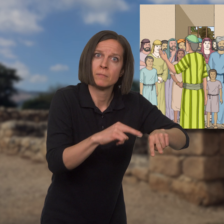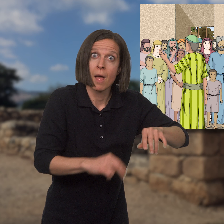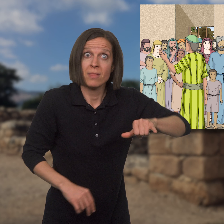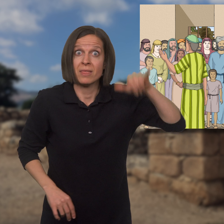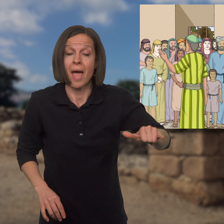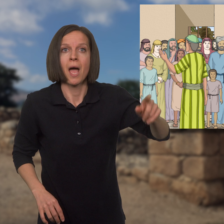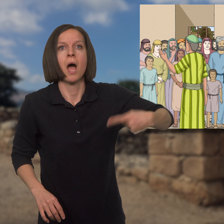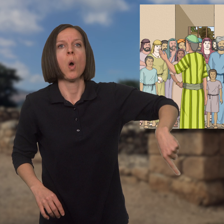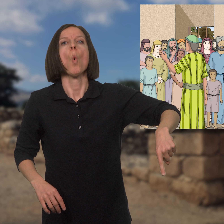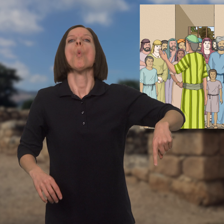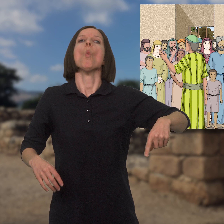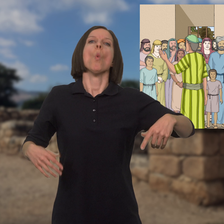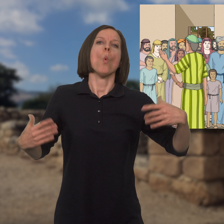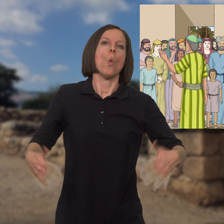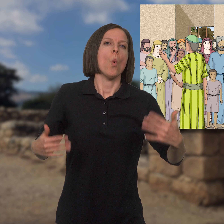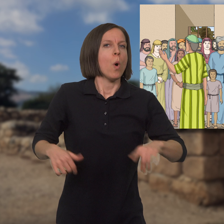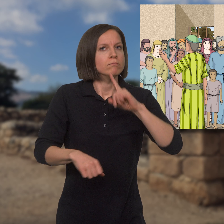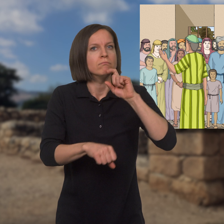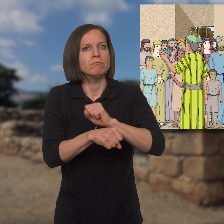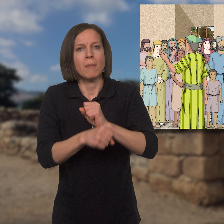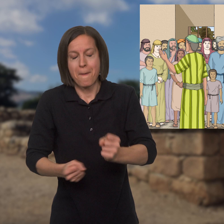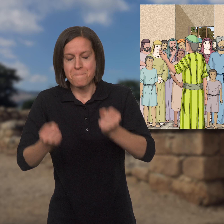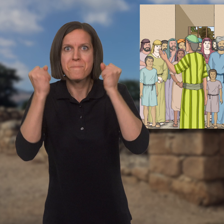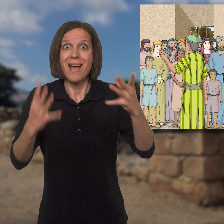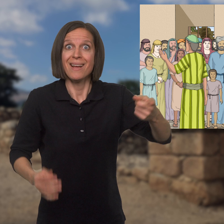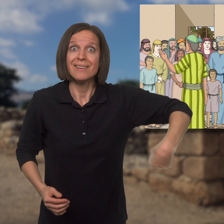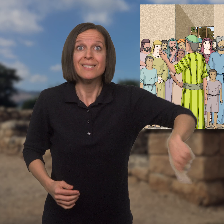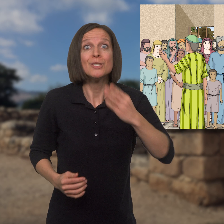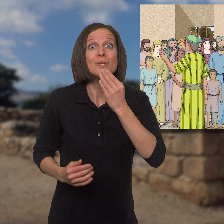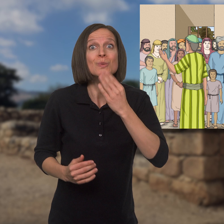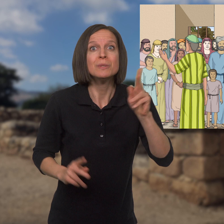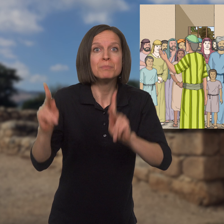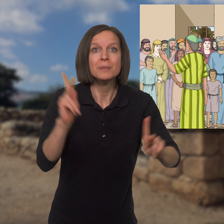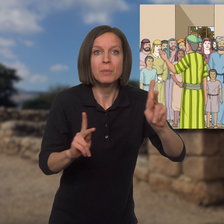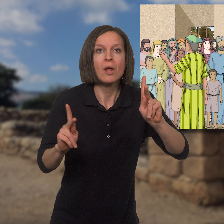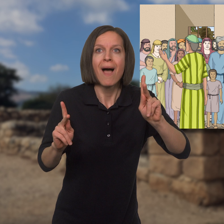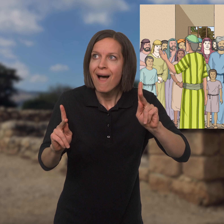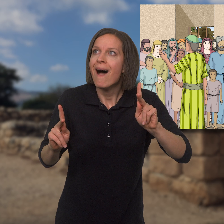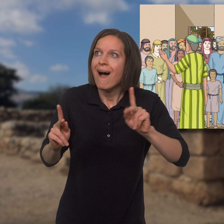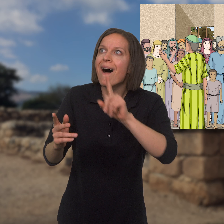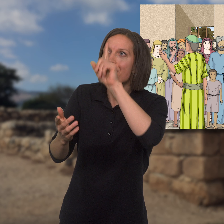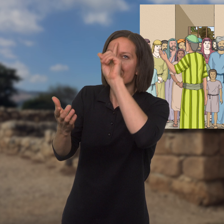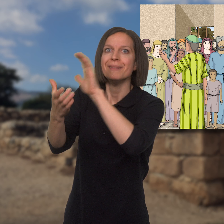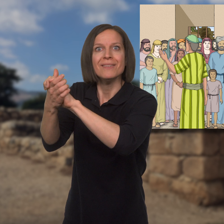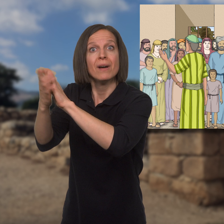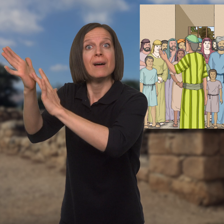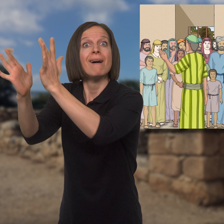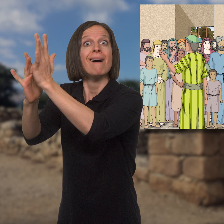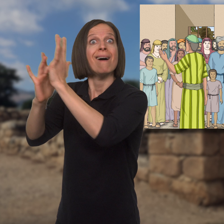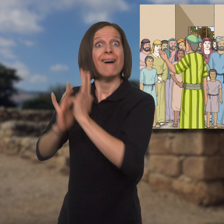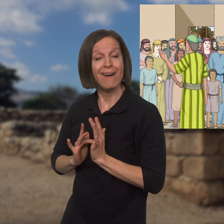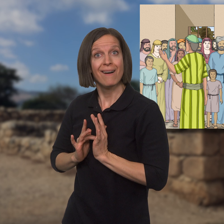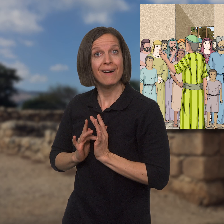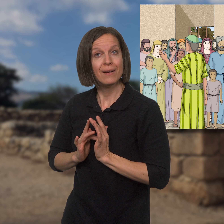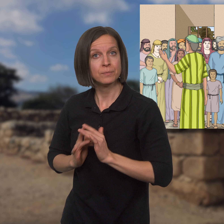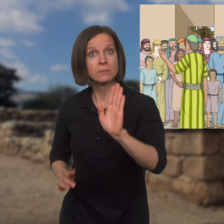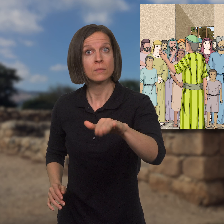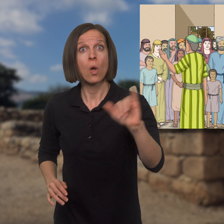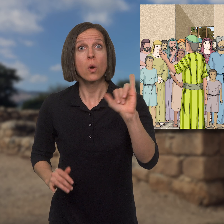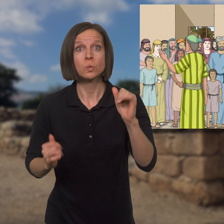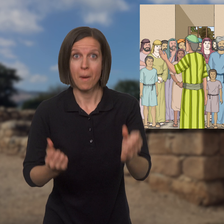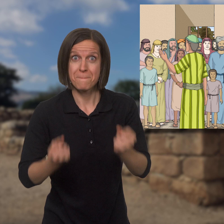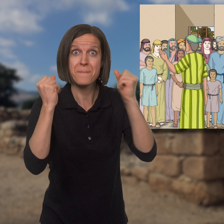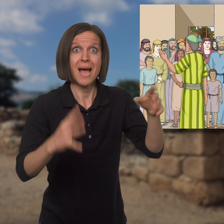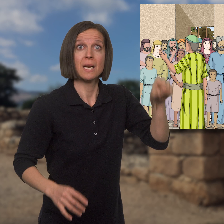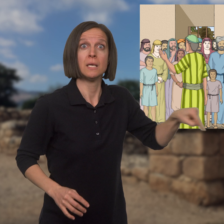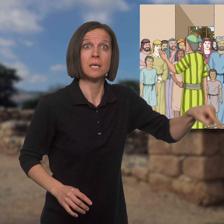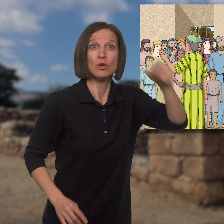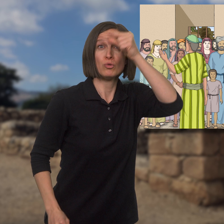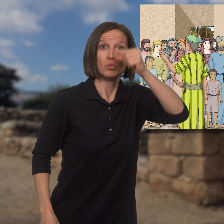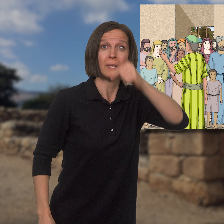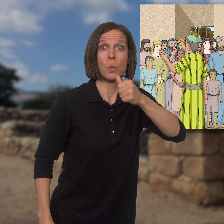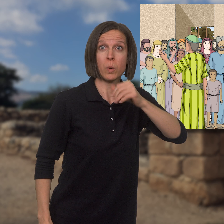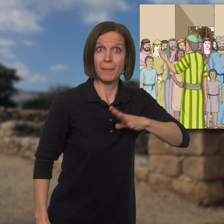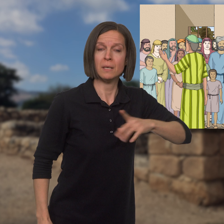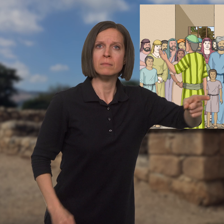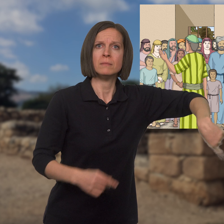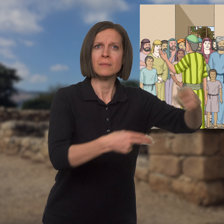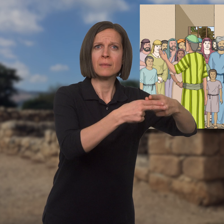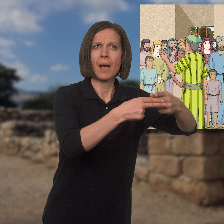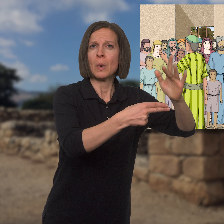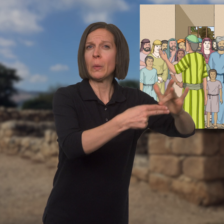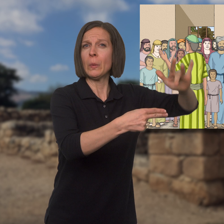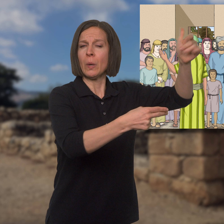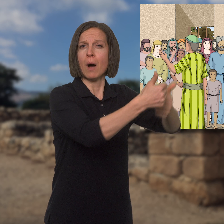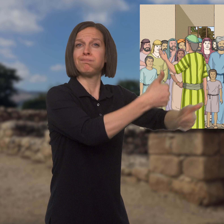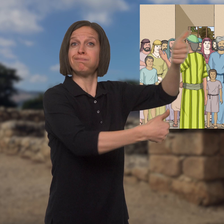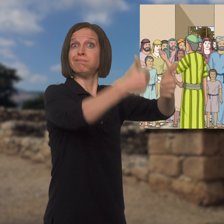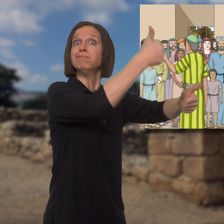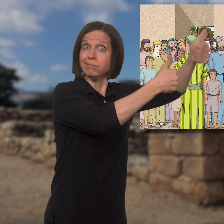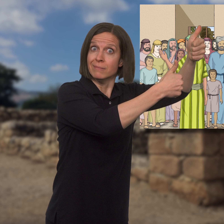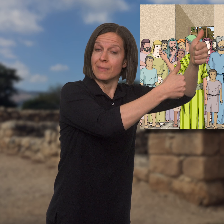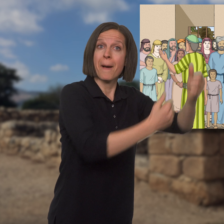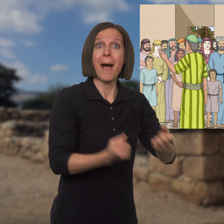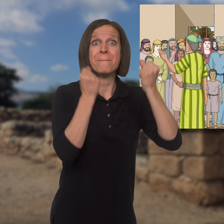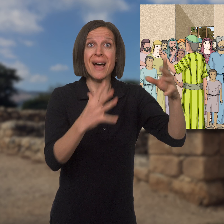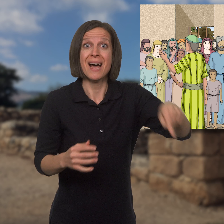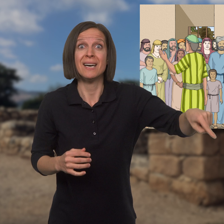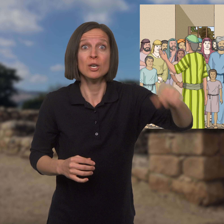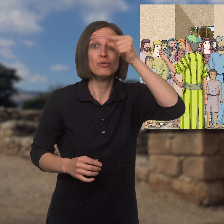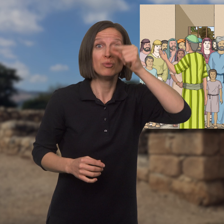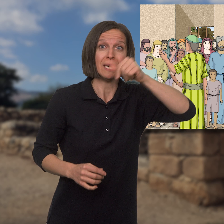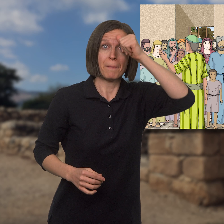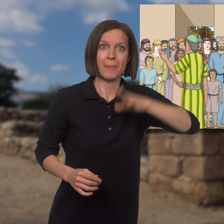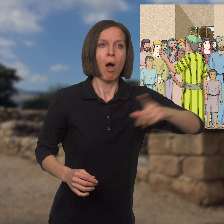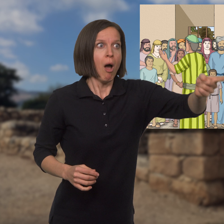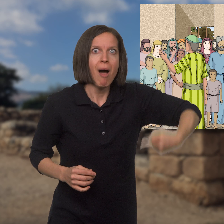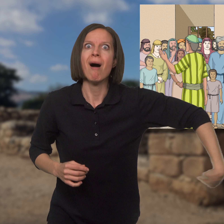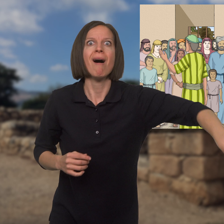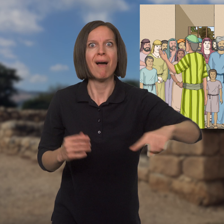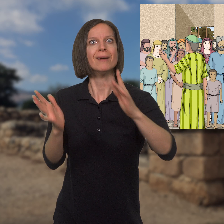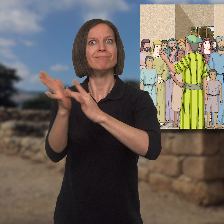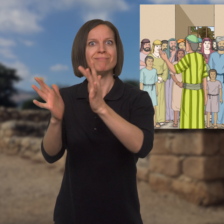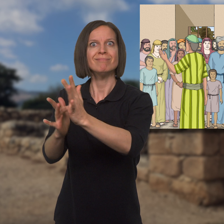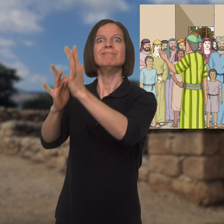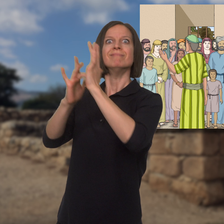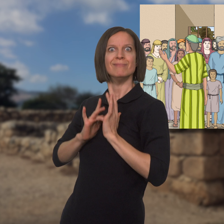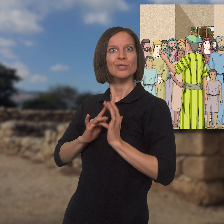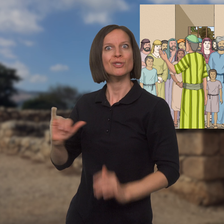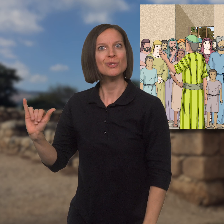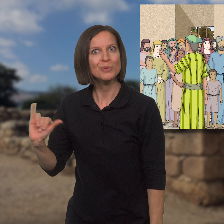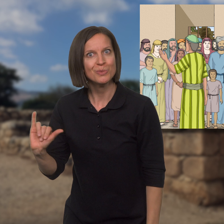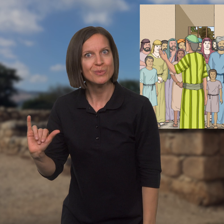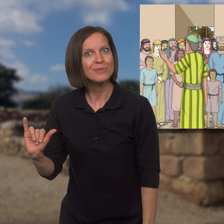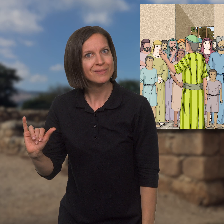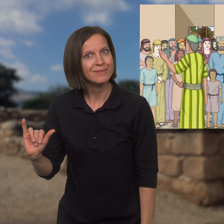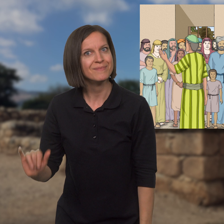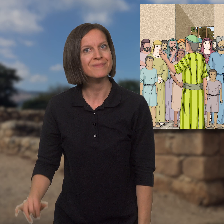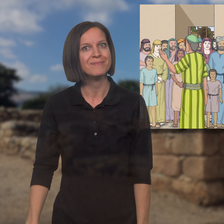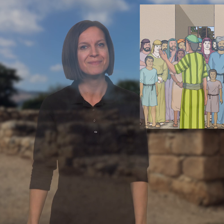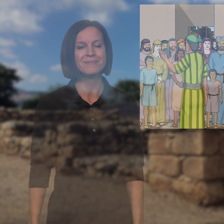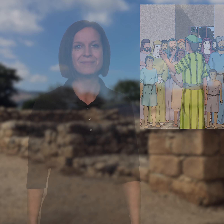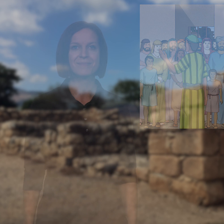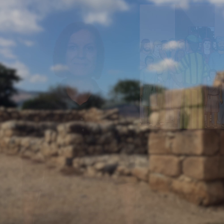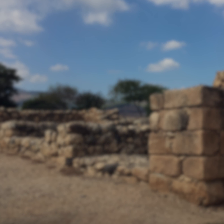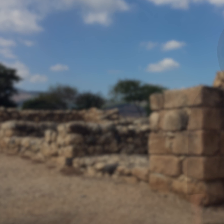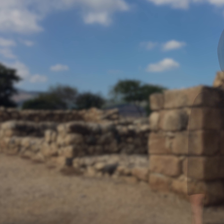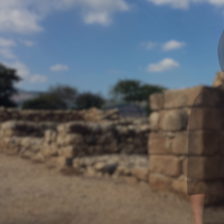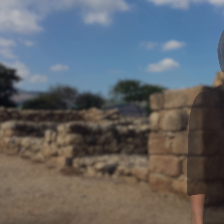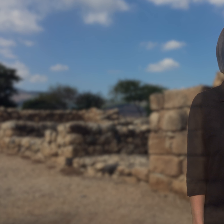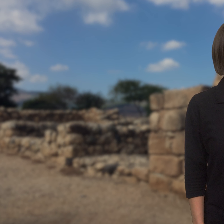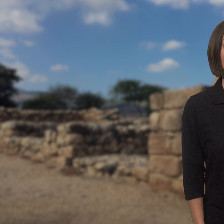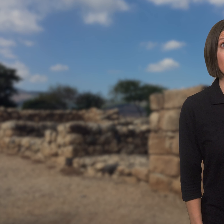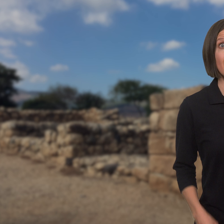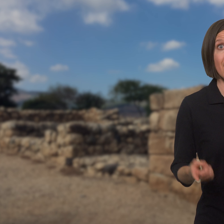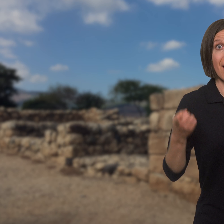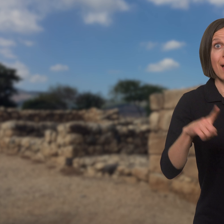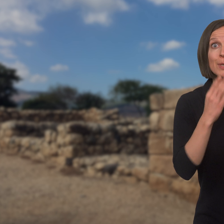As a result, many of them believed, along with quite a few prominent Greek women and men.